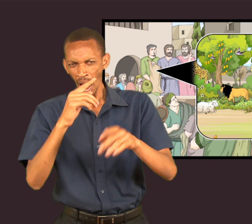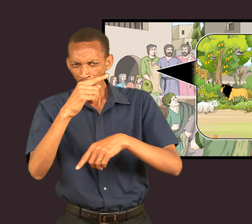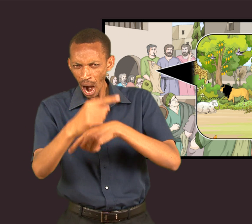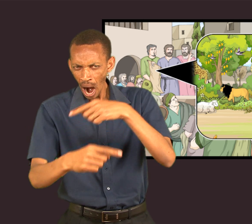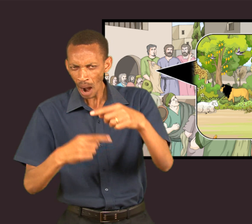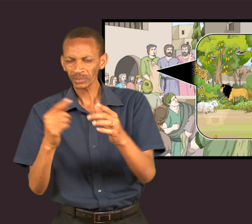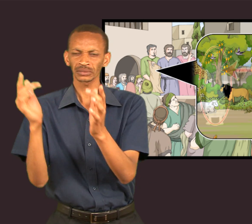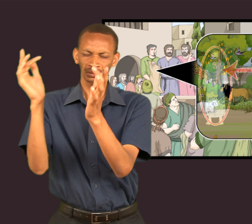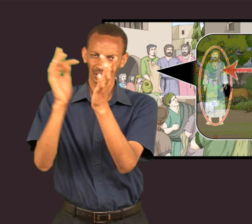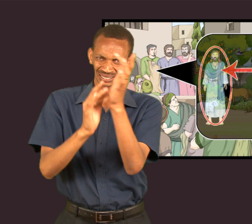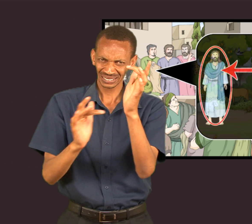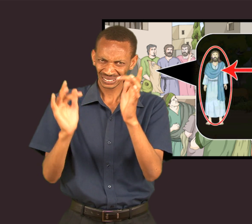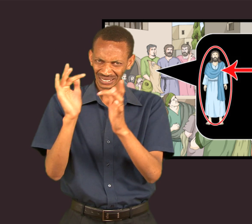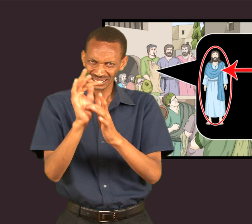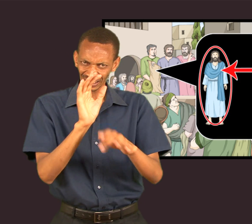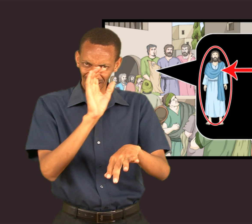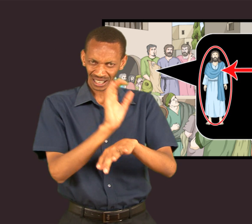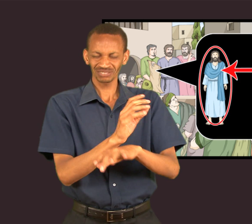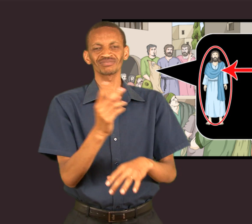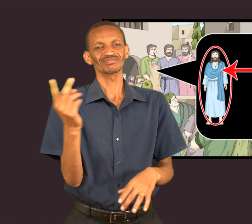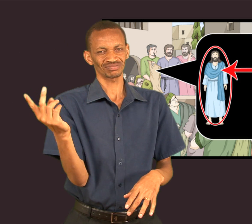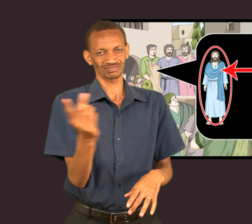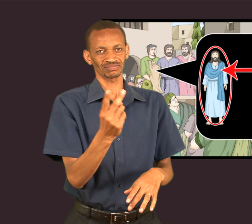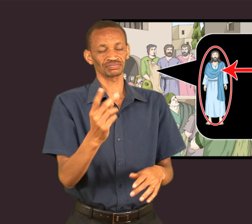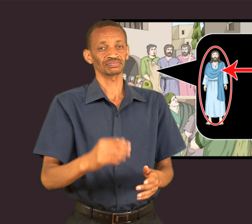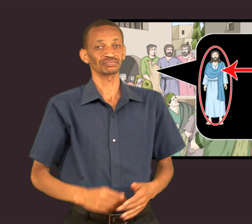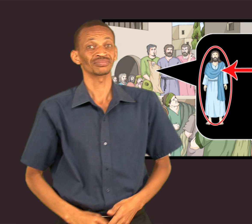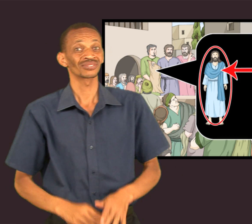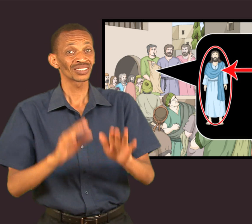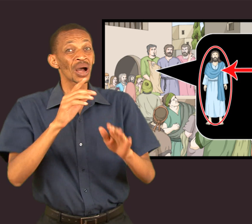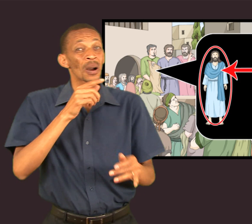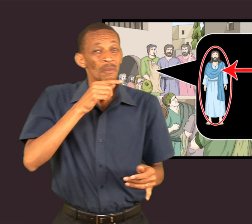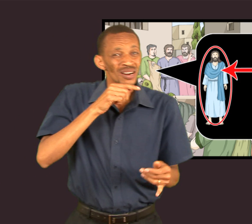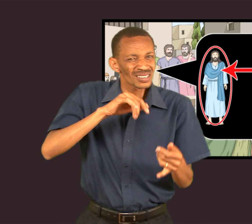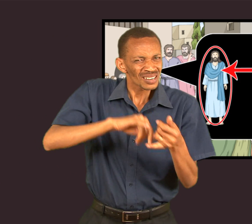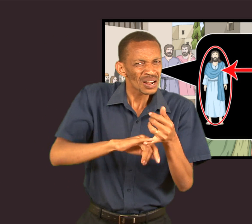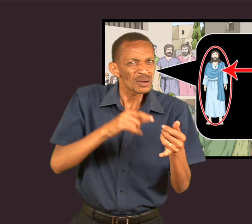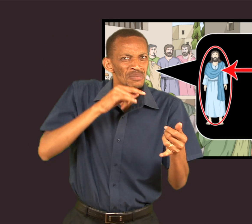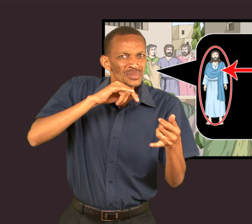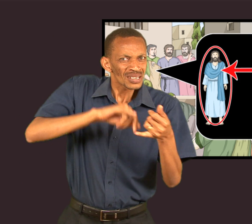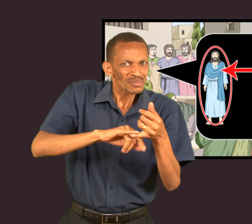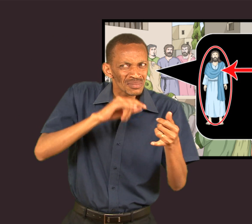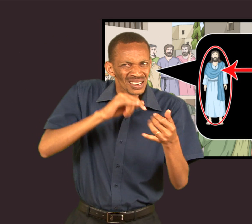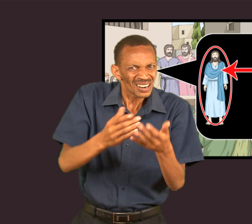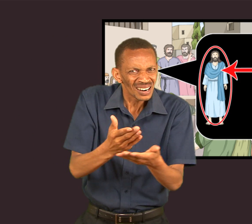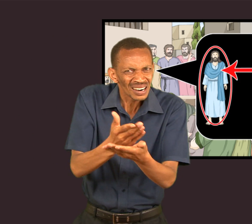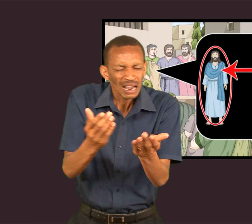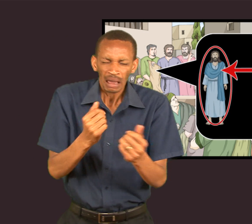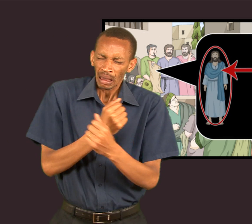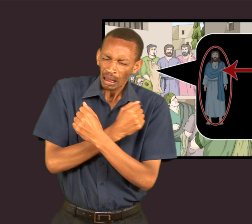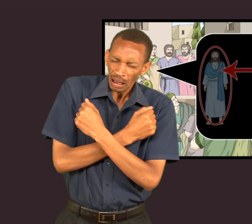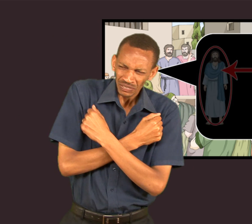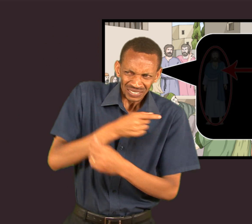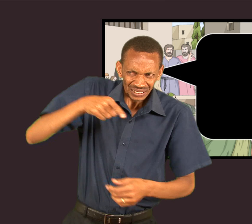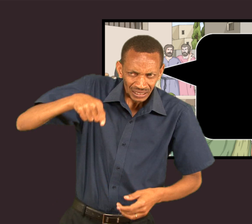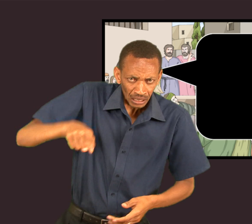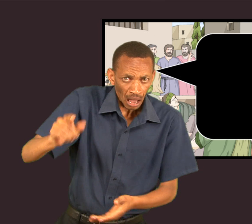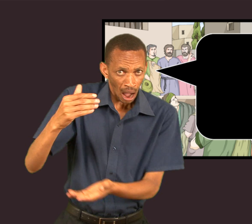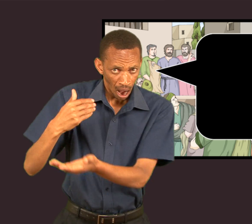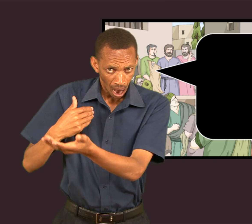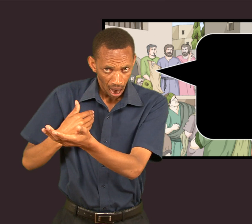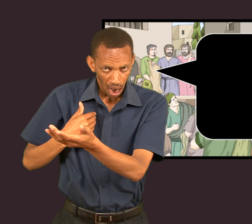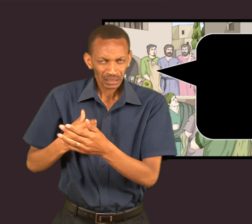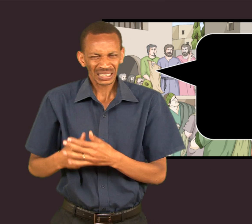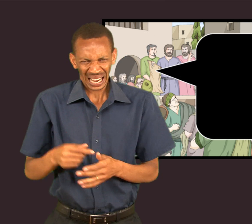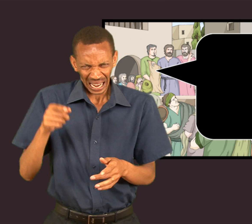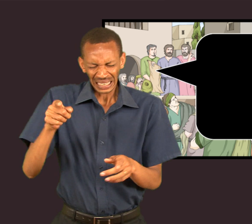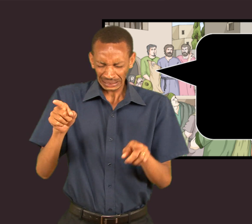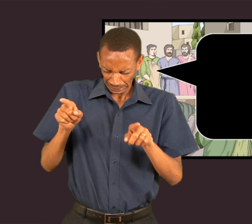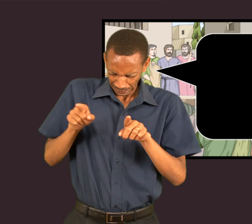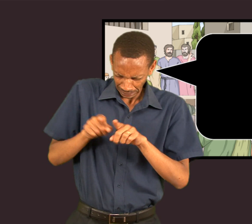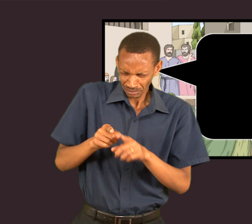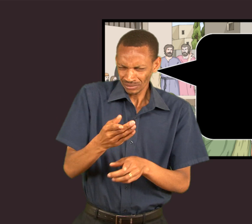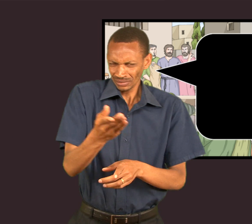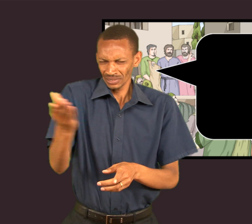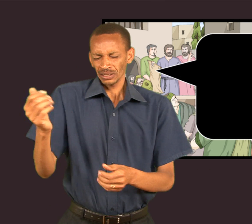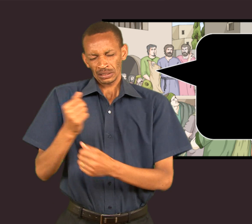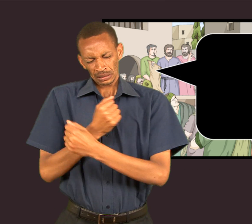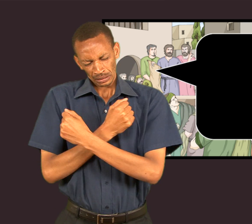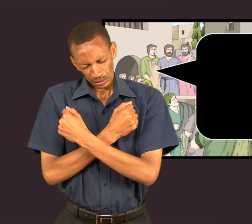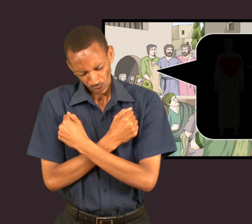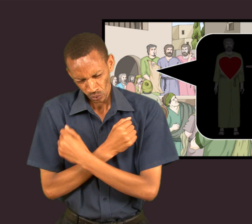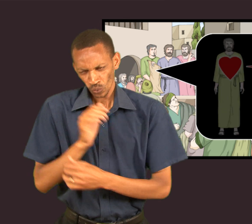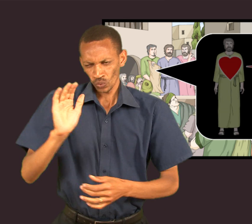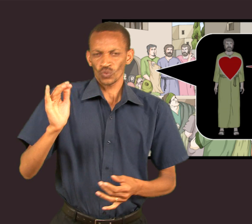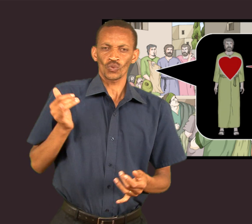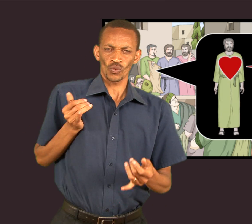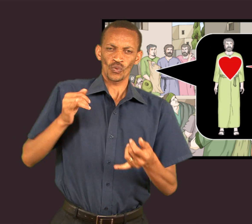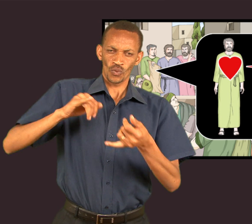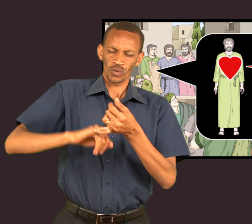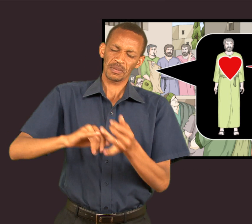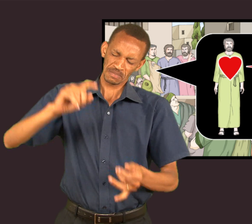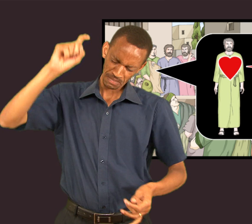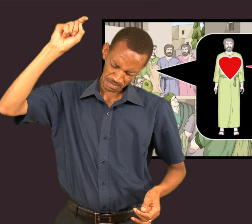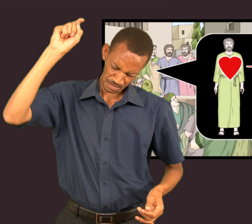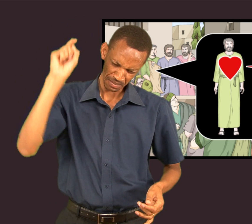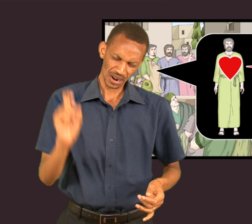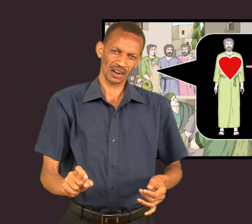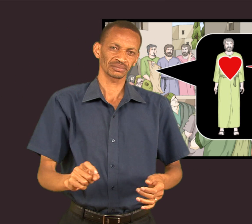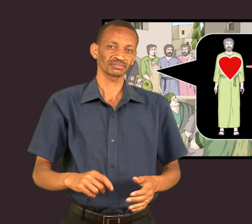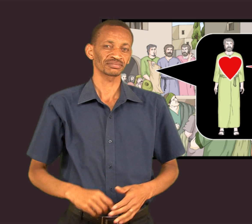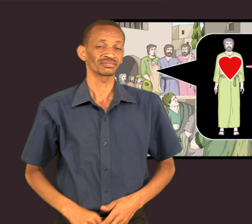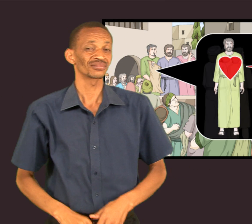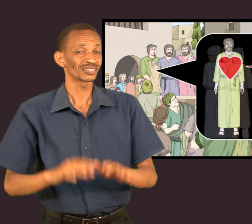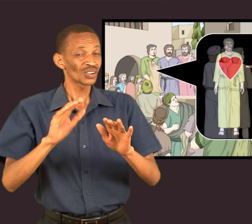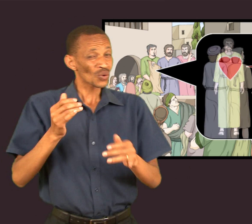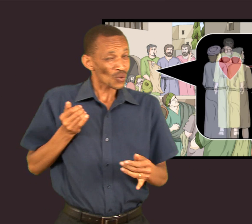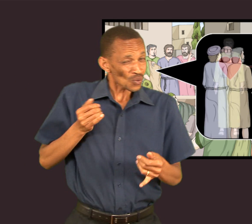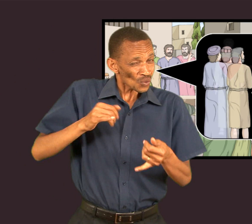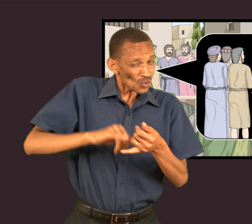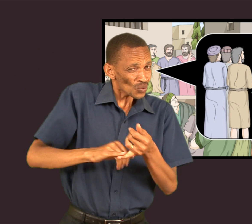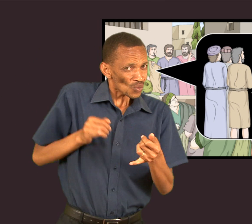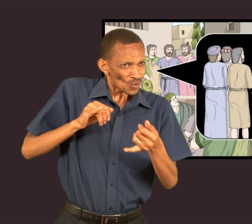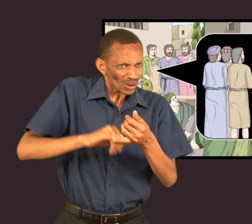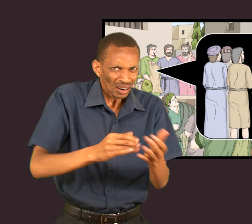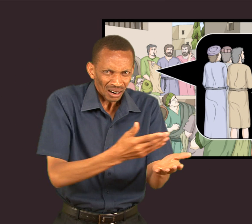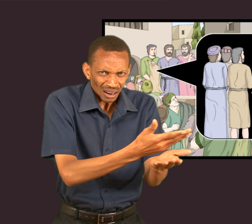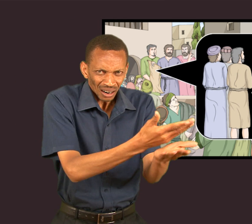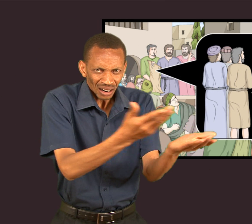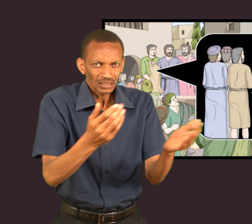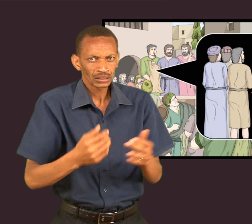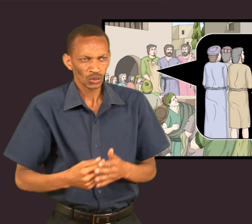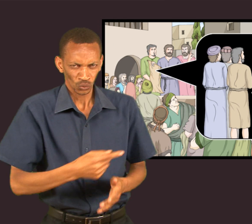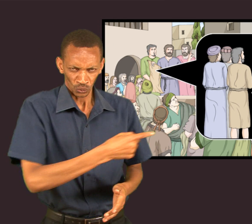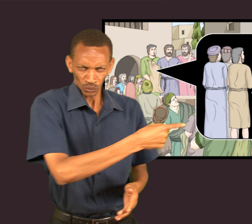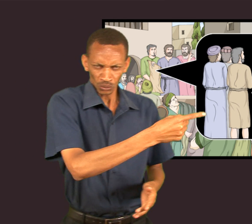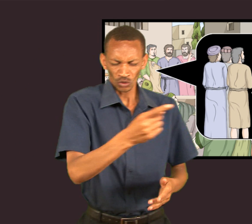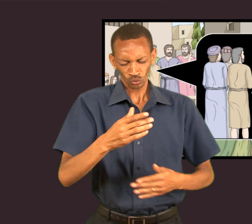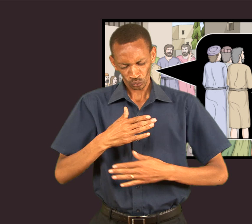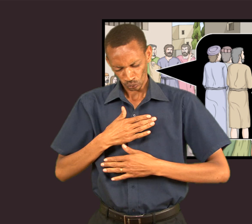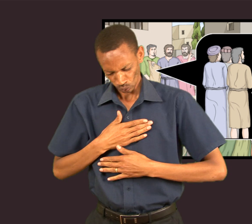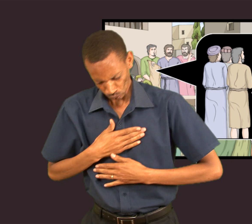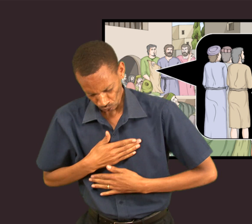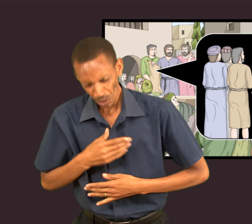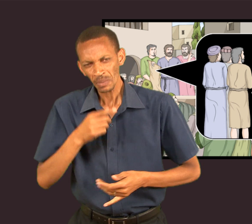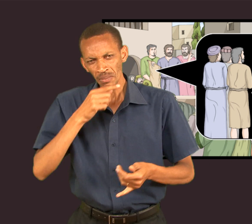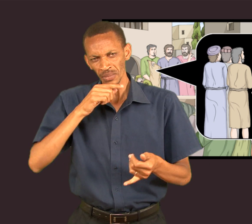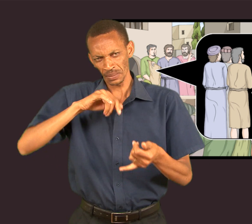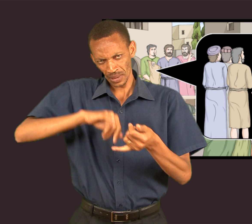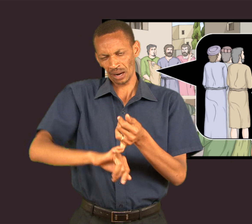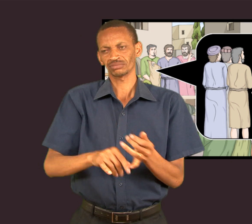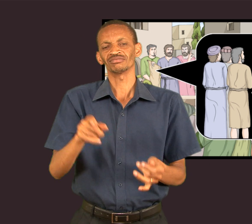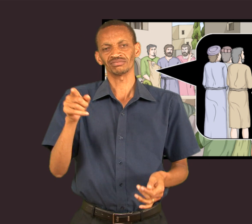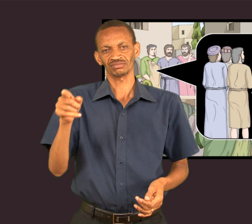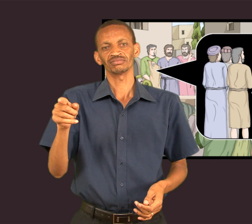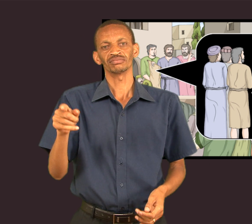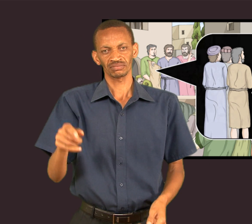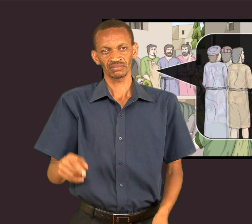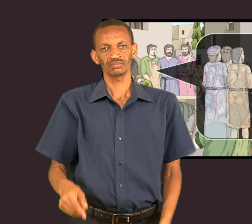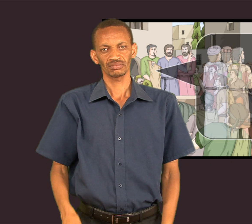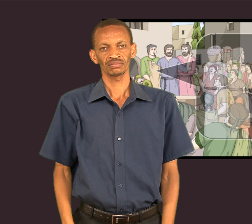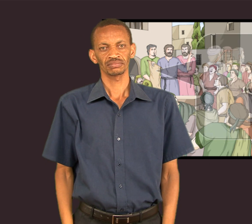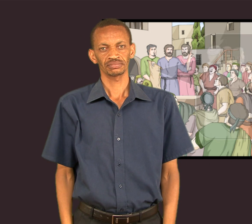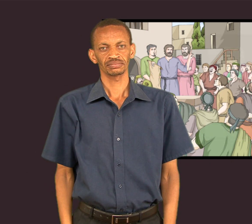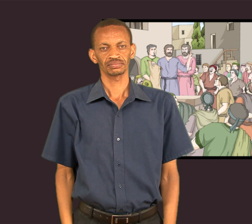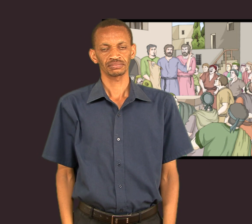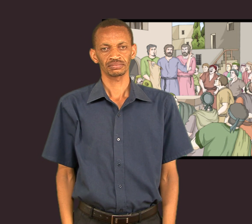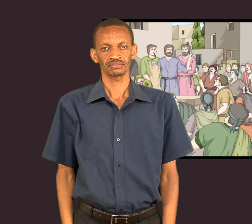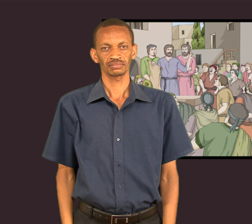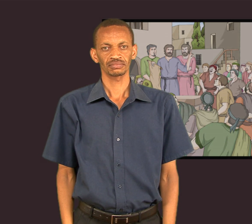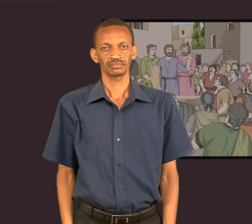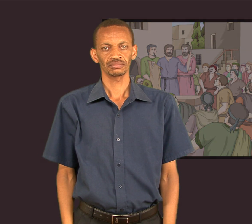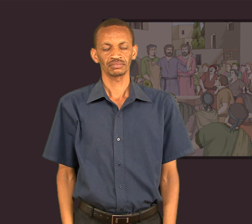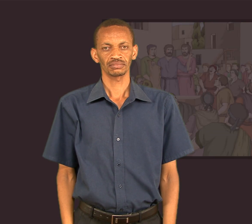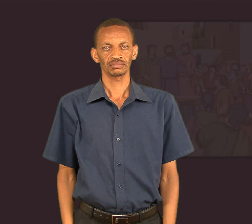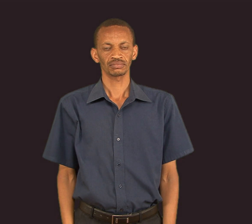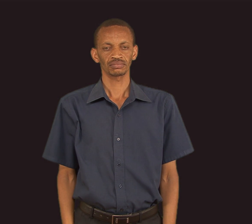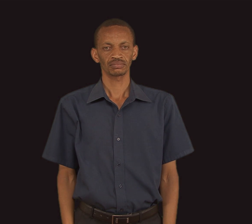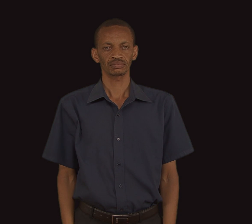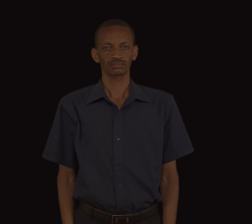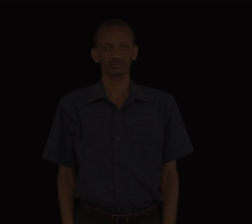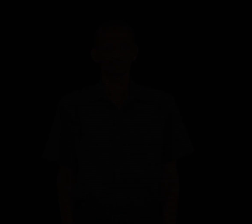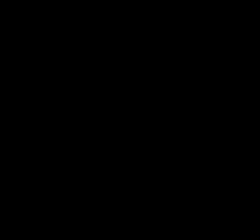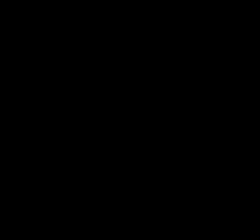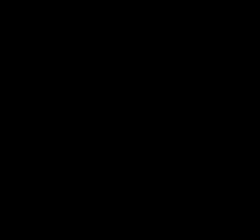This mystery is profound, but I am speaking about Christ and the church. Nevertheless, each one of you also must love his wife as he loves himself, and the wife must respect her husband.